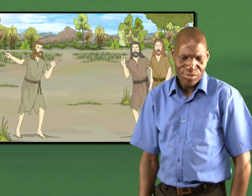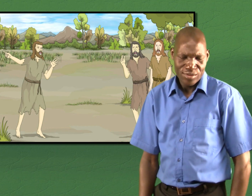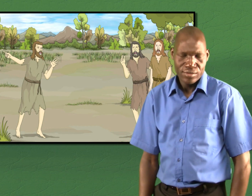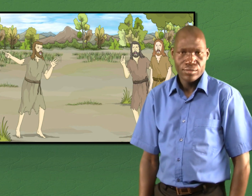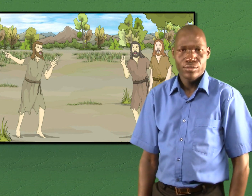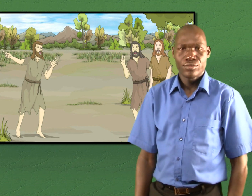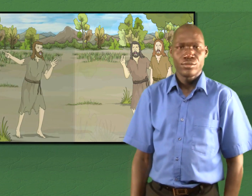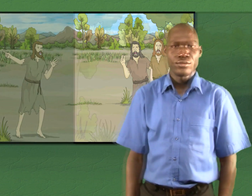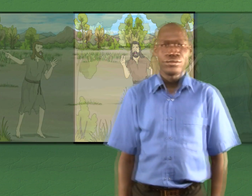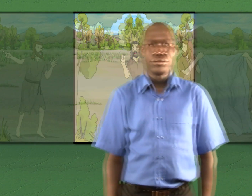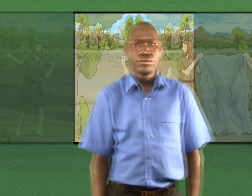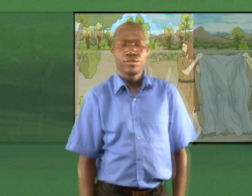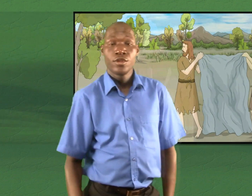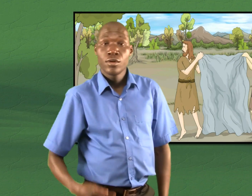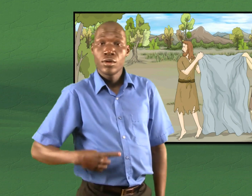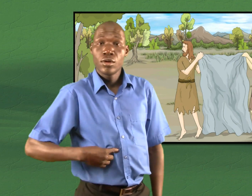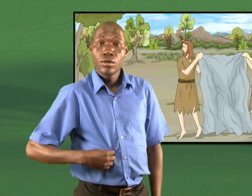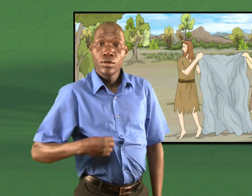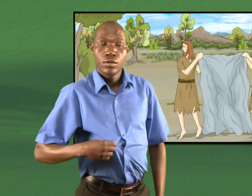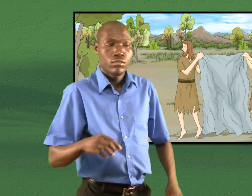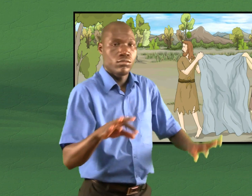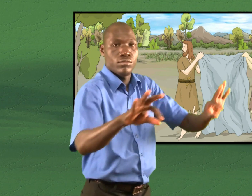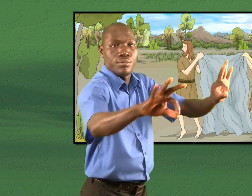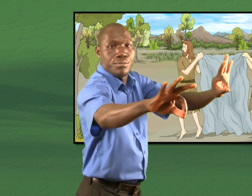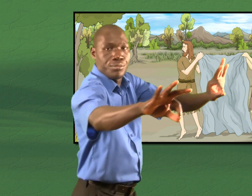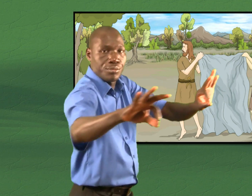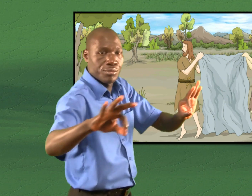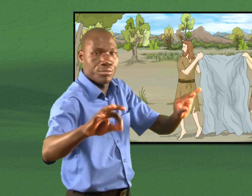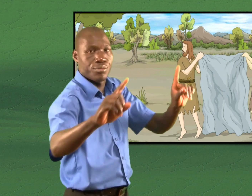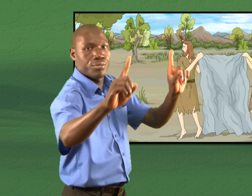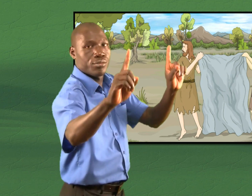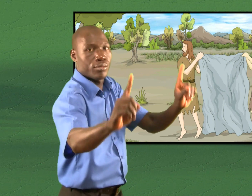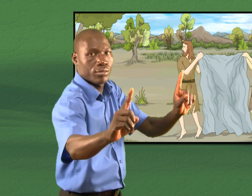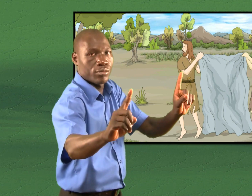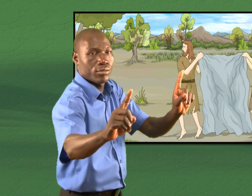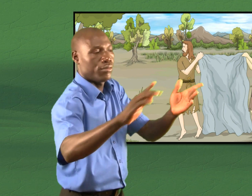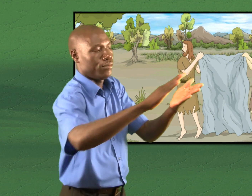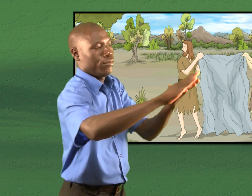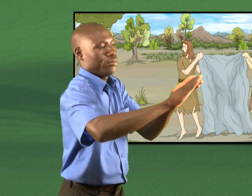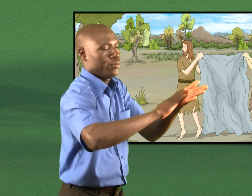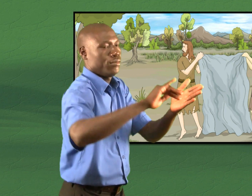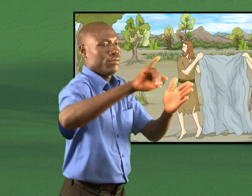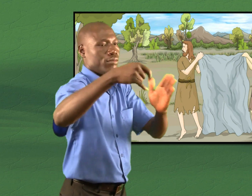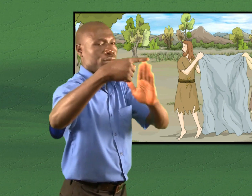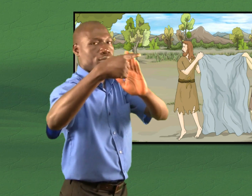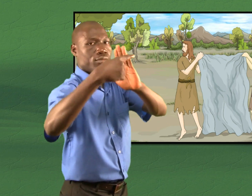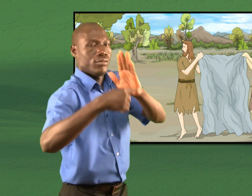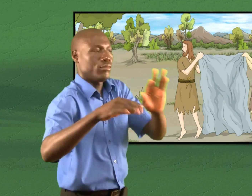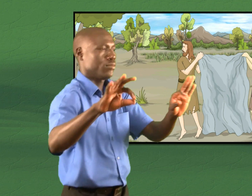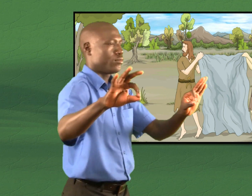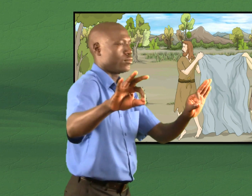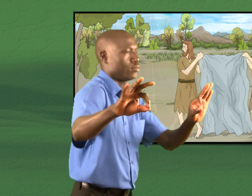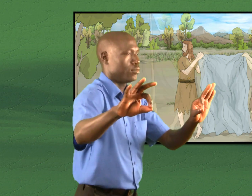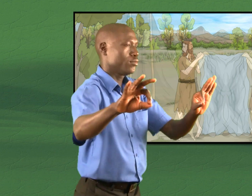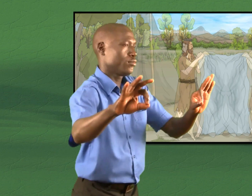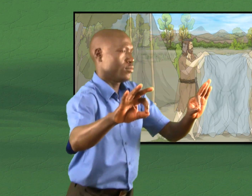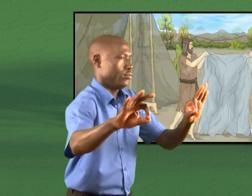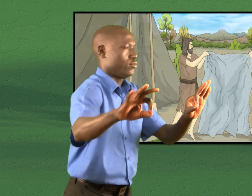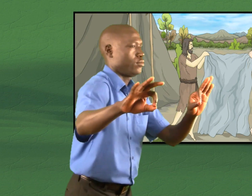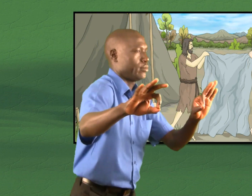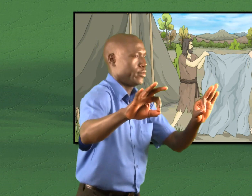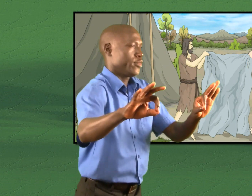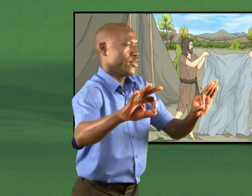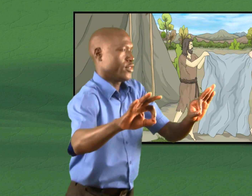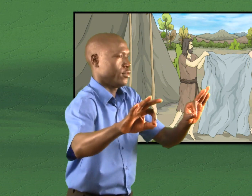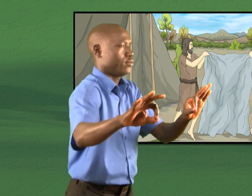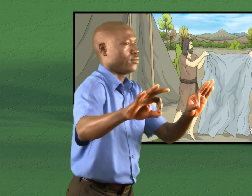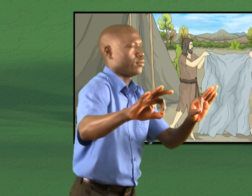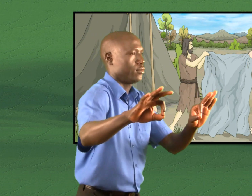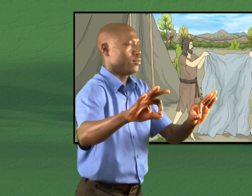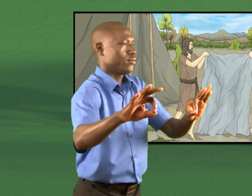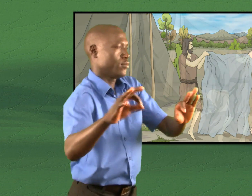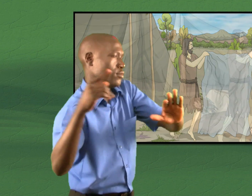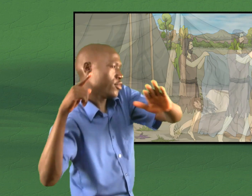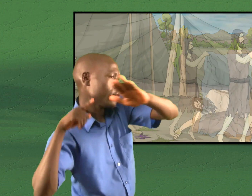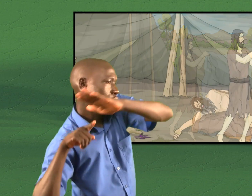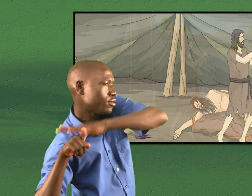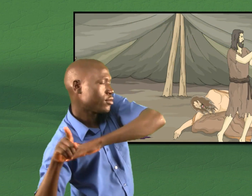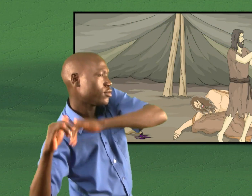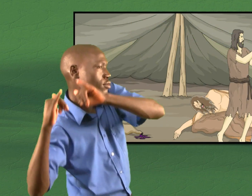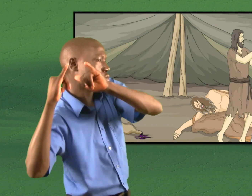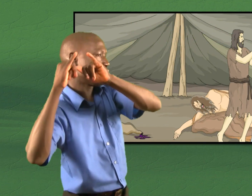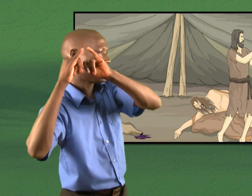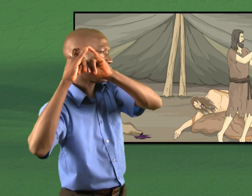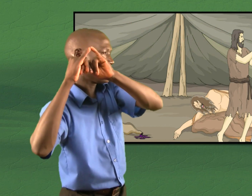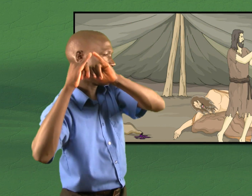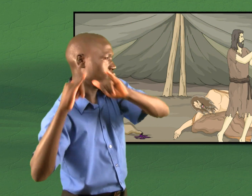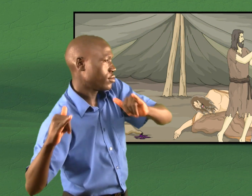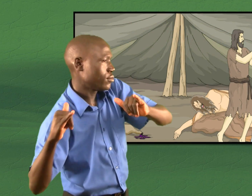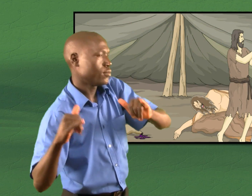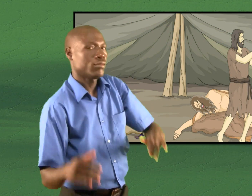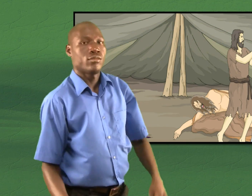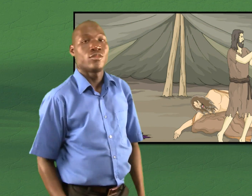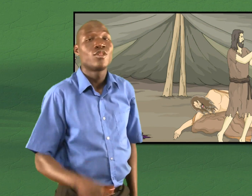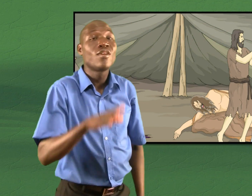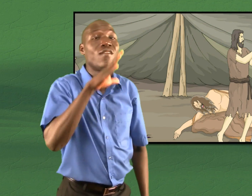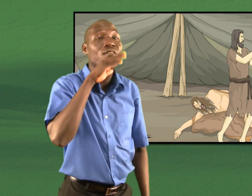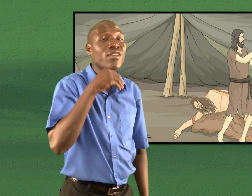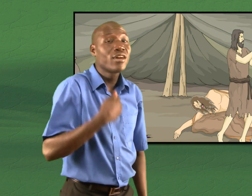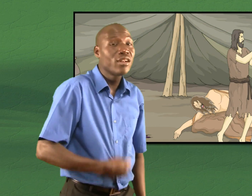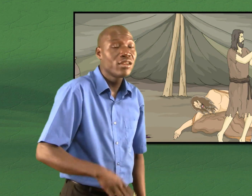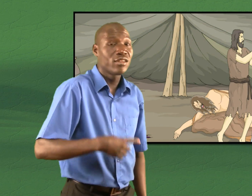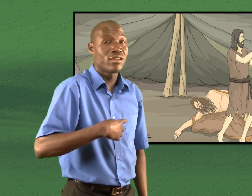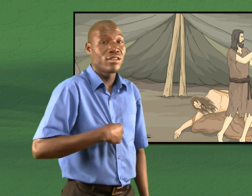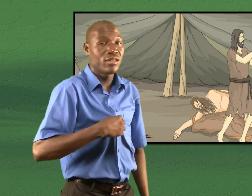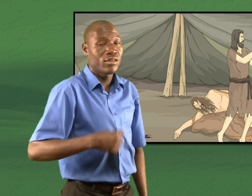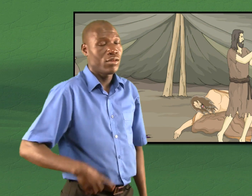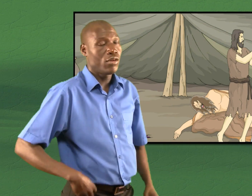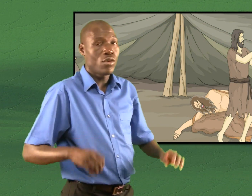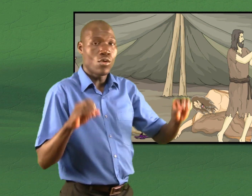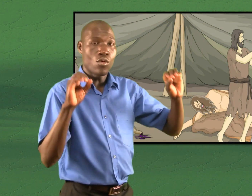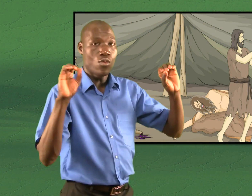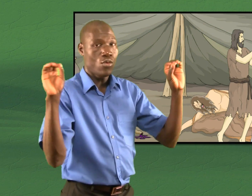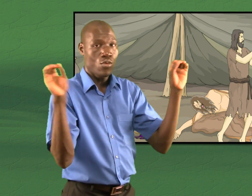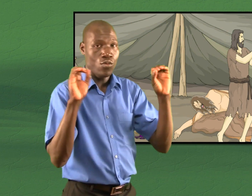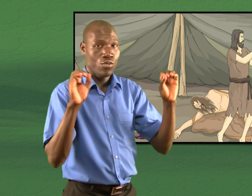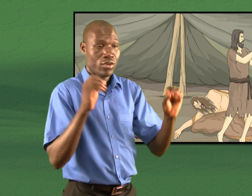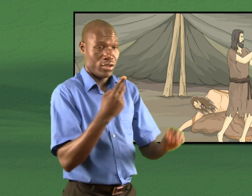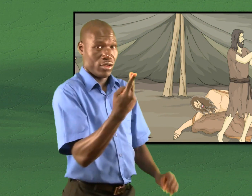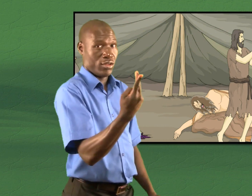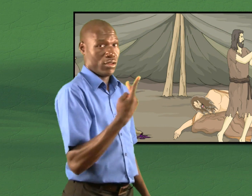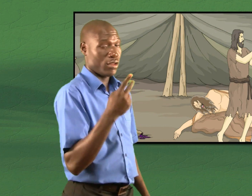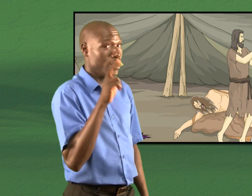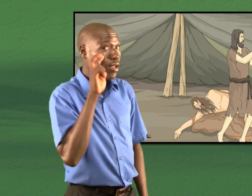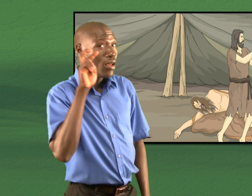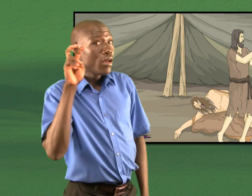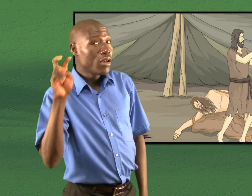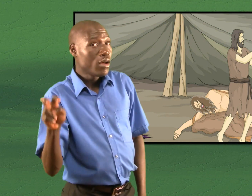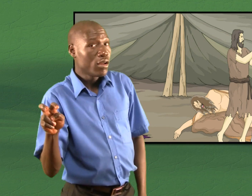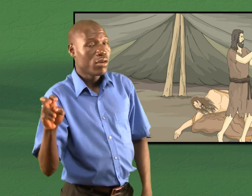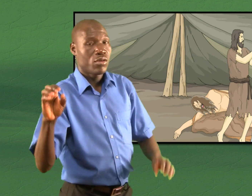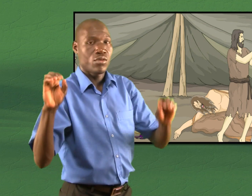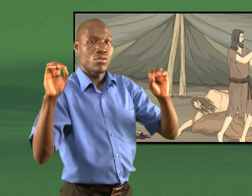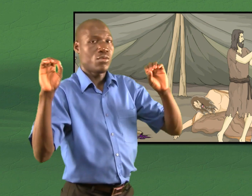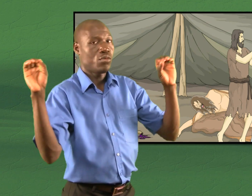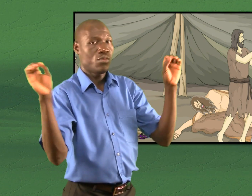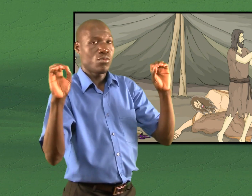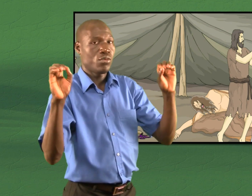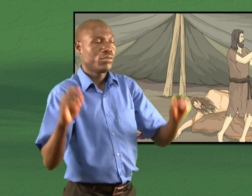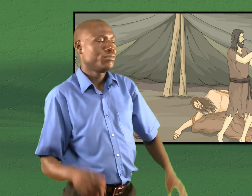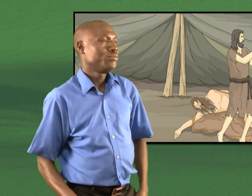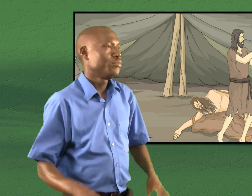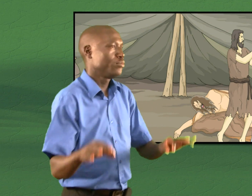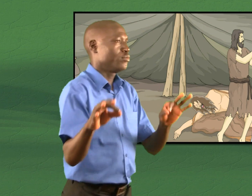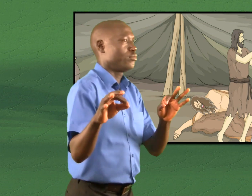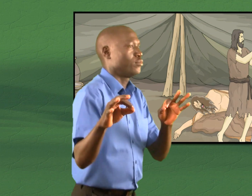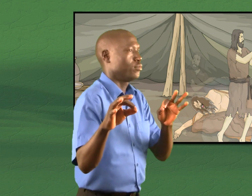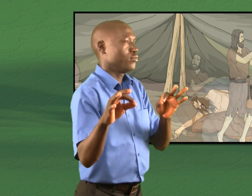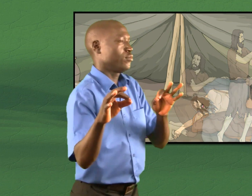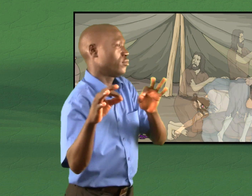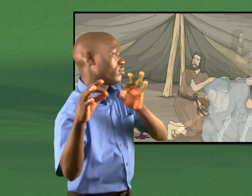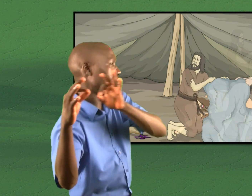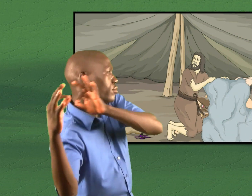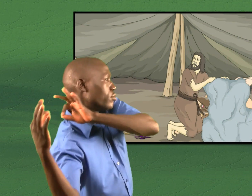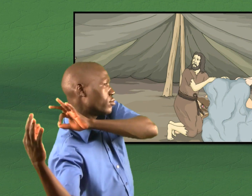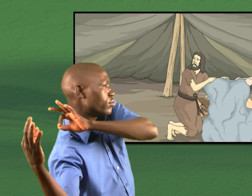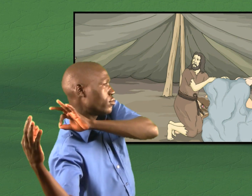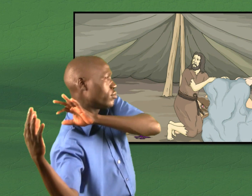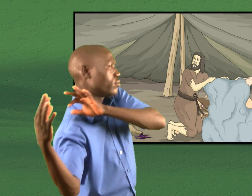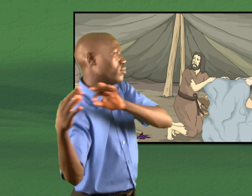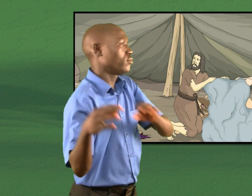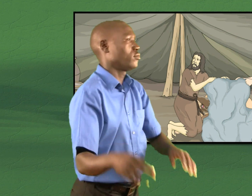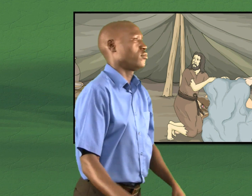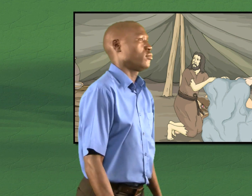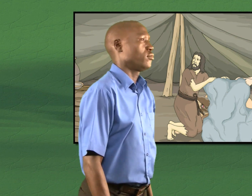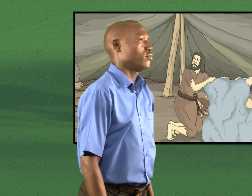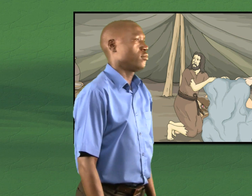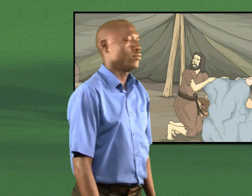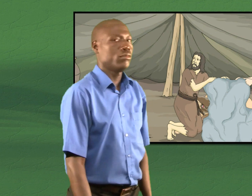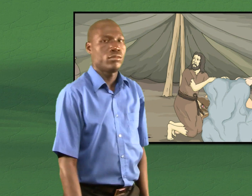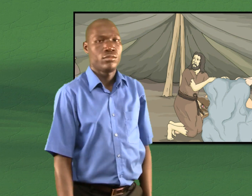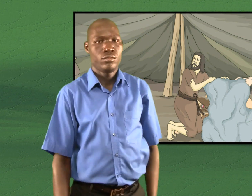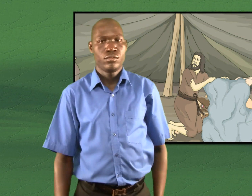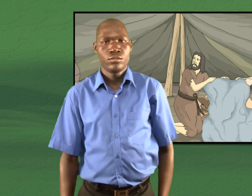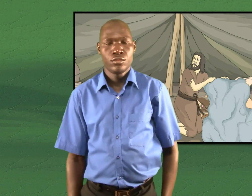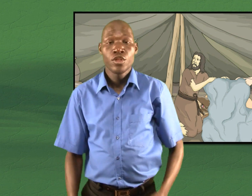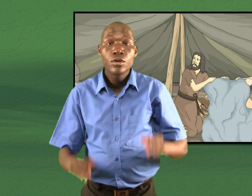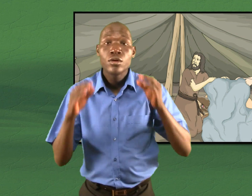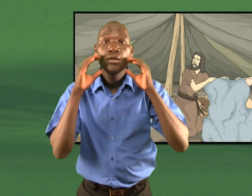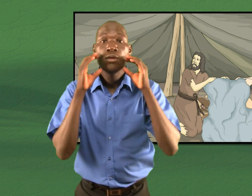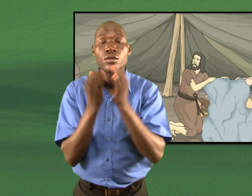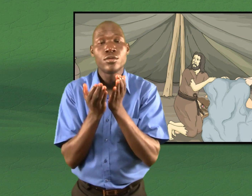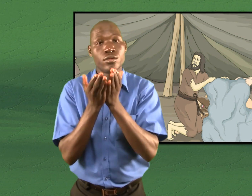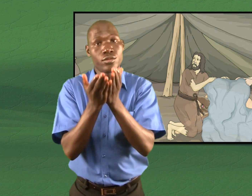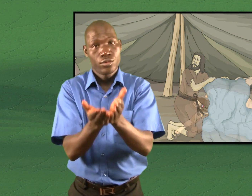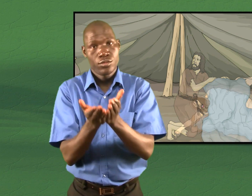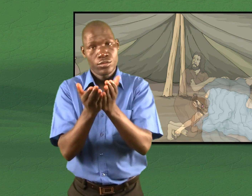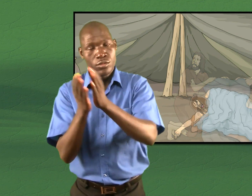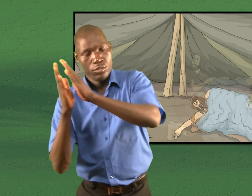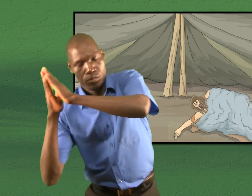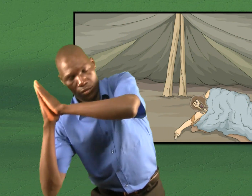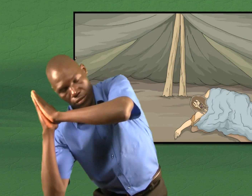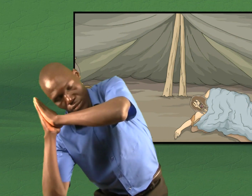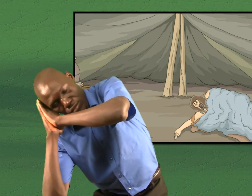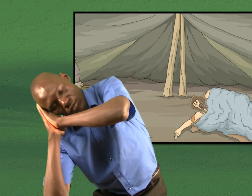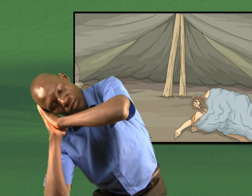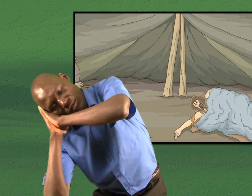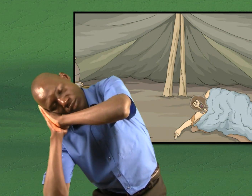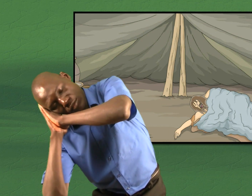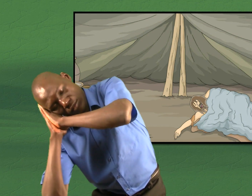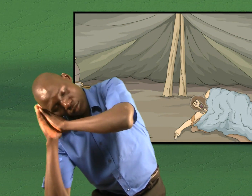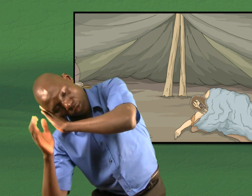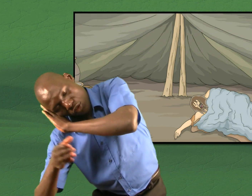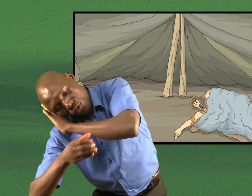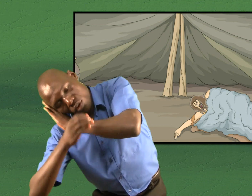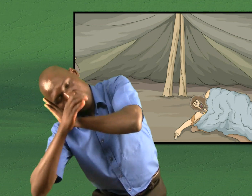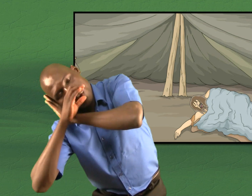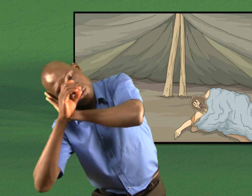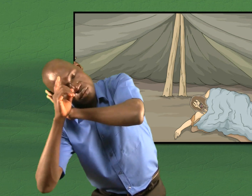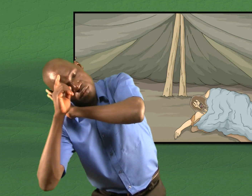Then Shem and Japheth took a garment and placed it across their shoulders, and walking backward, they covered their father’s nakedness. Their faces were turned away so that they did not see their father’s nakedness.